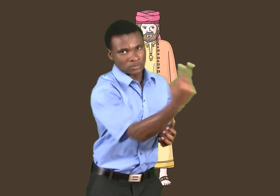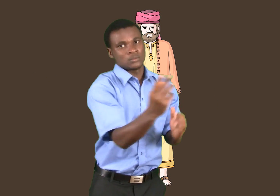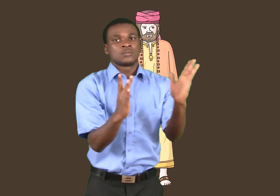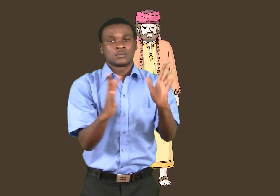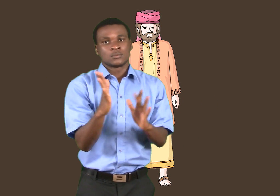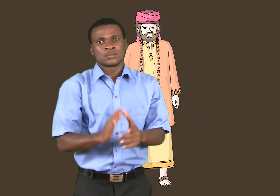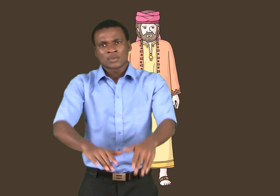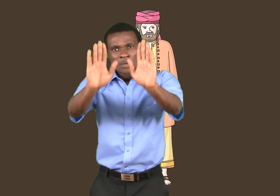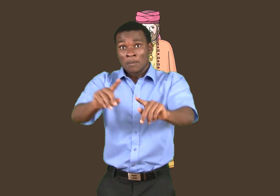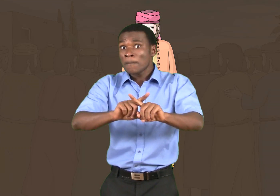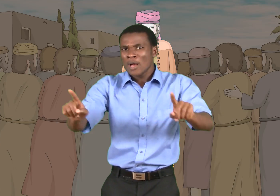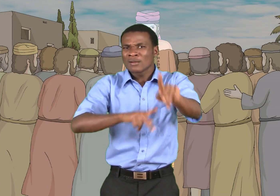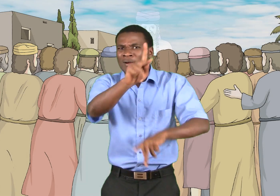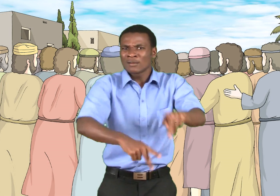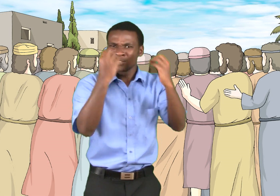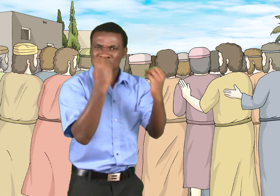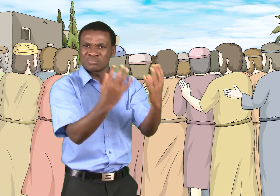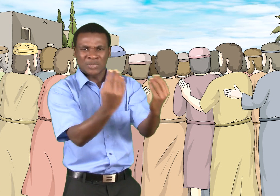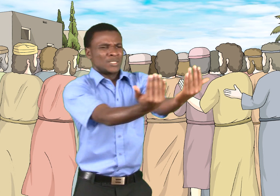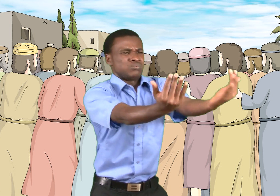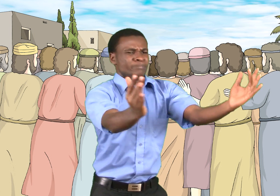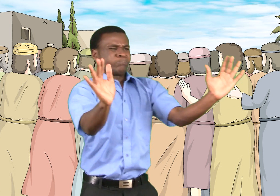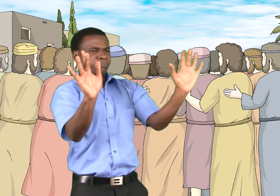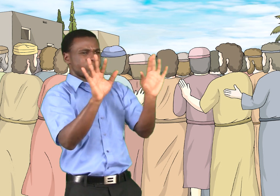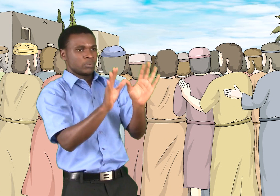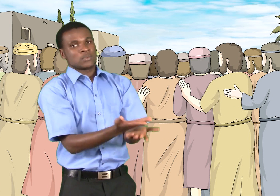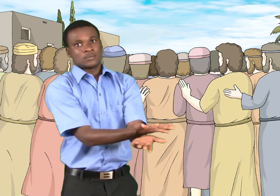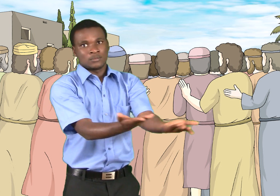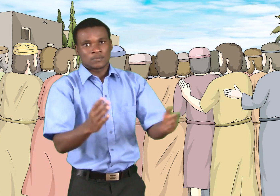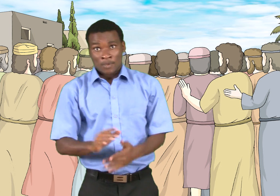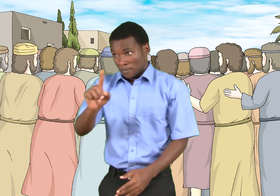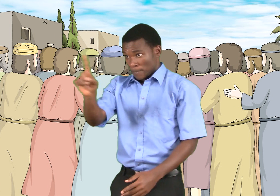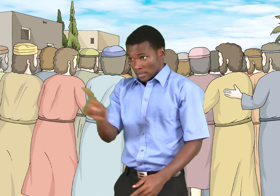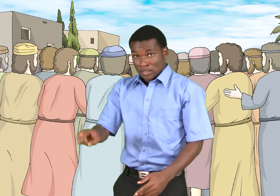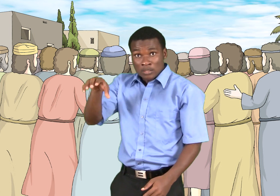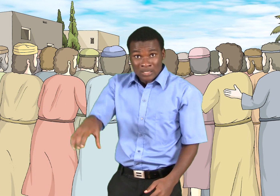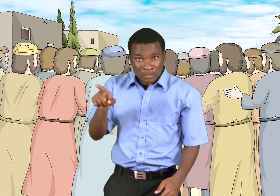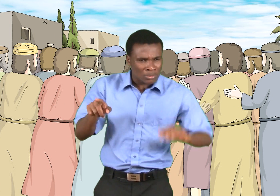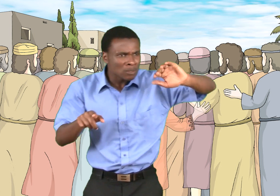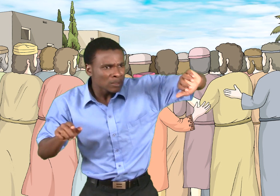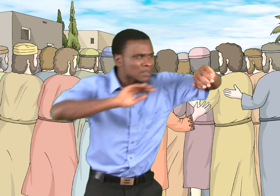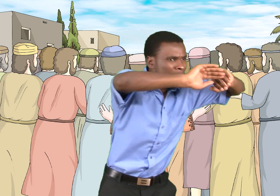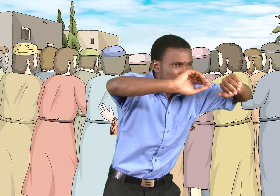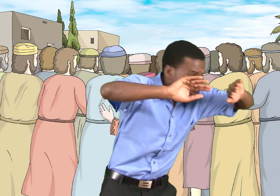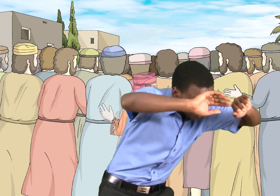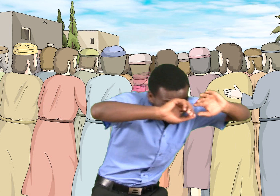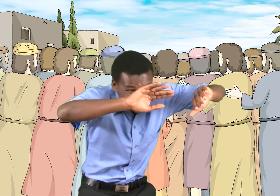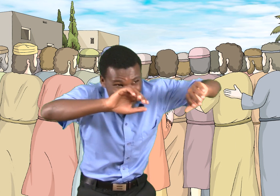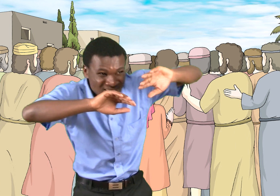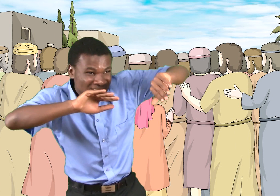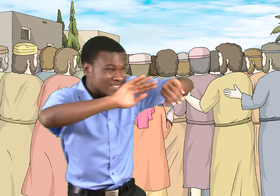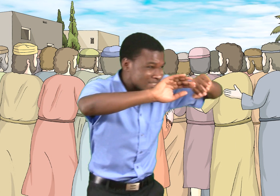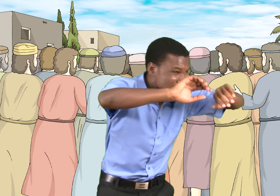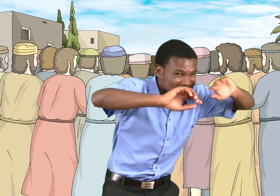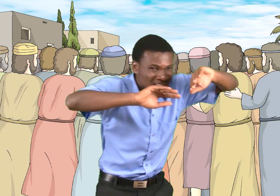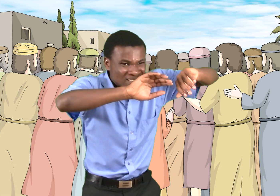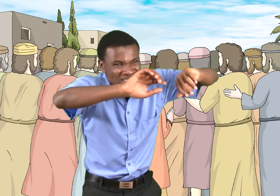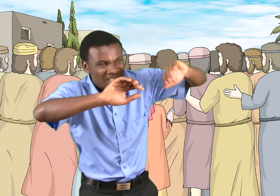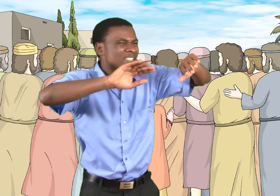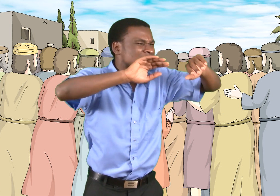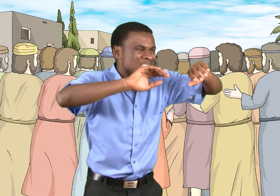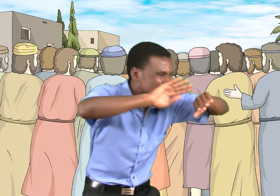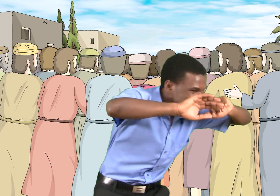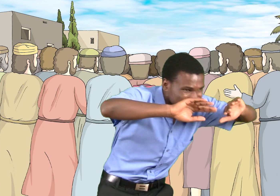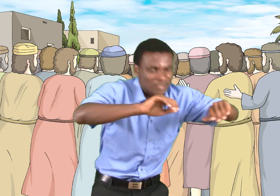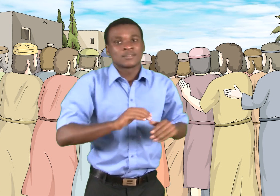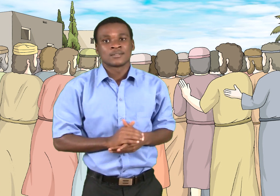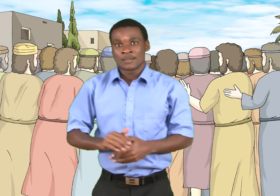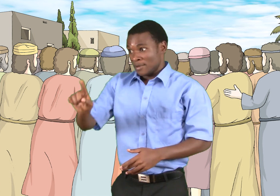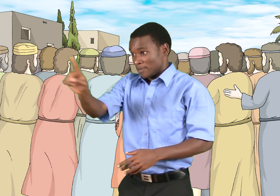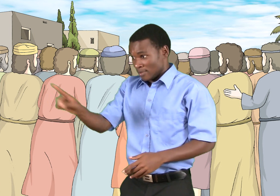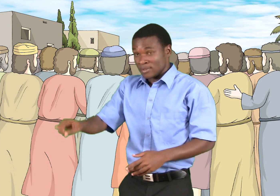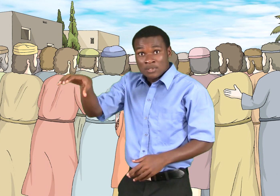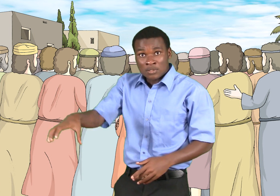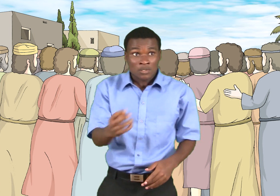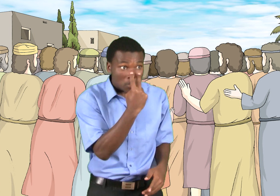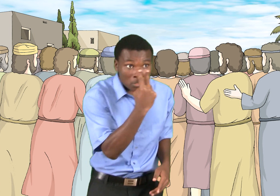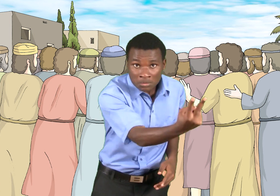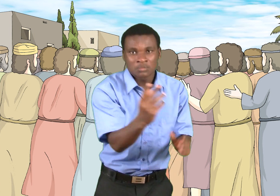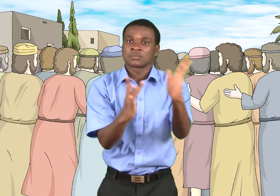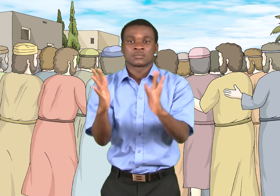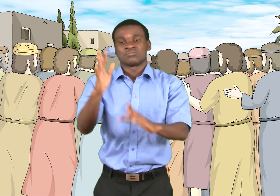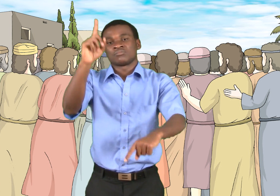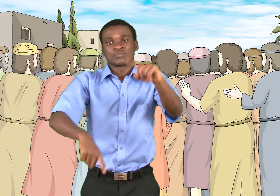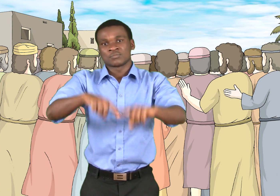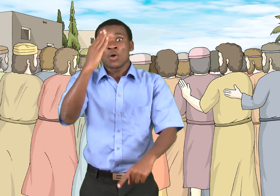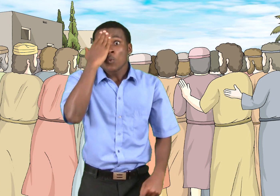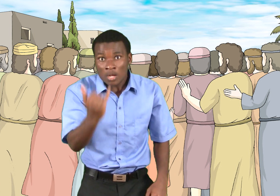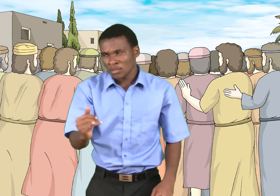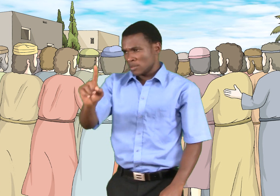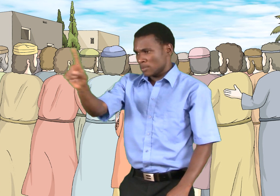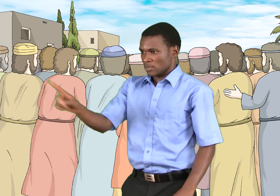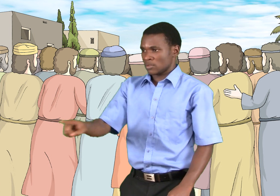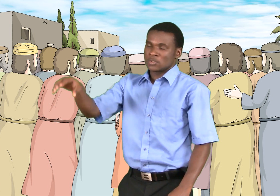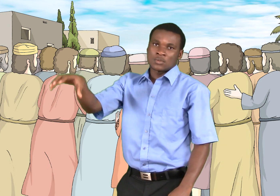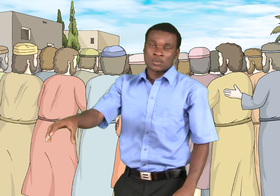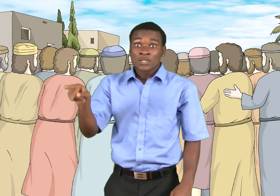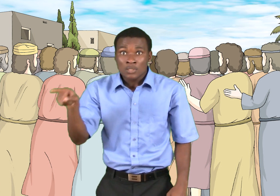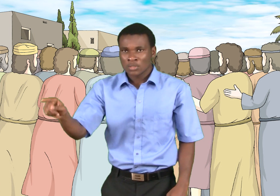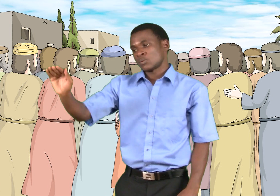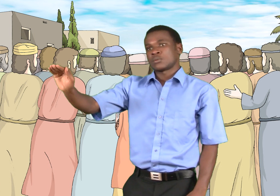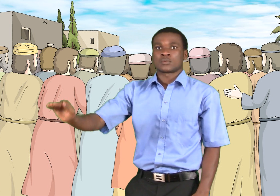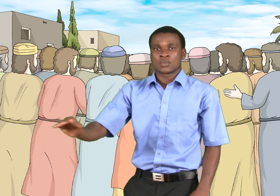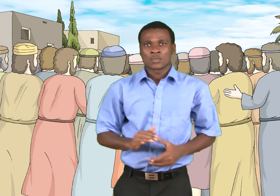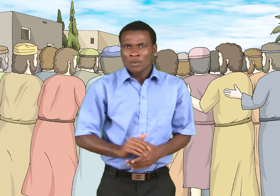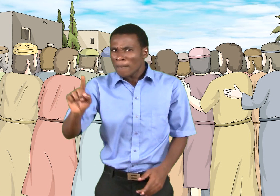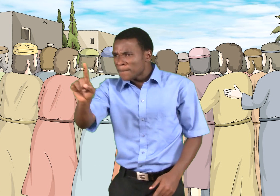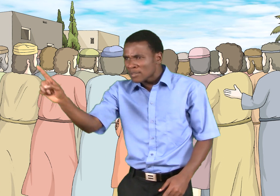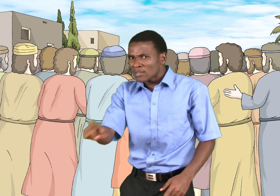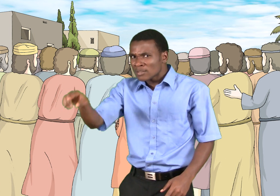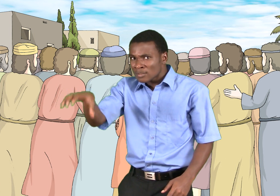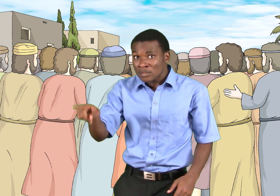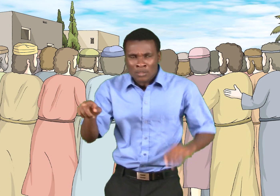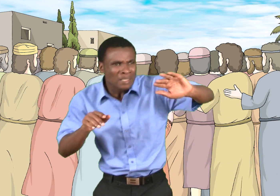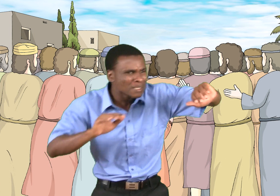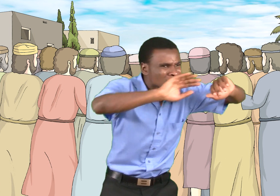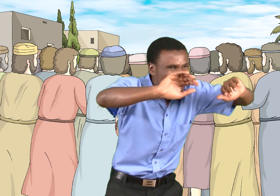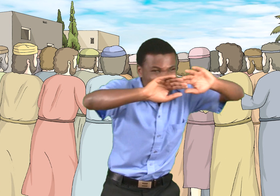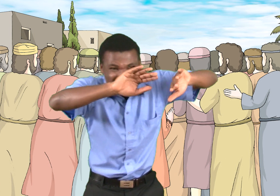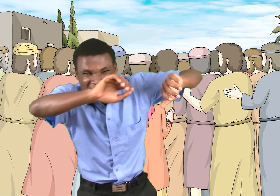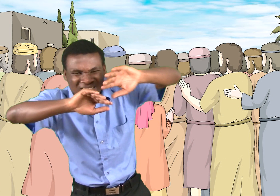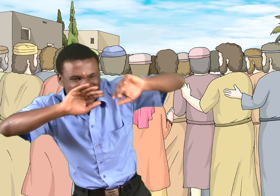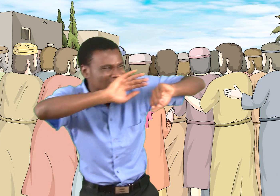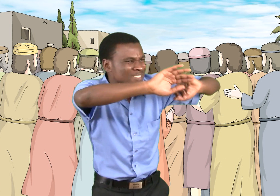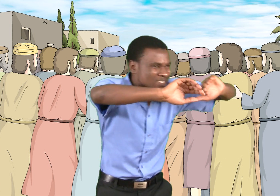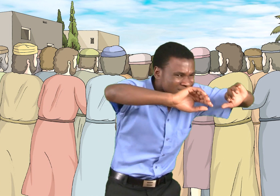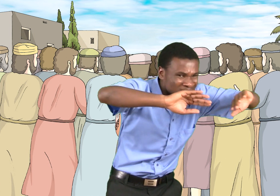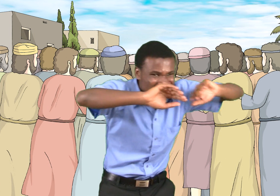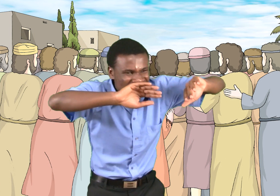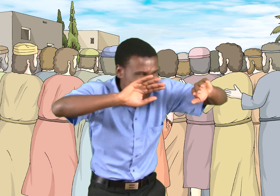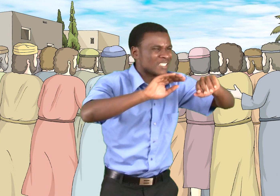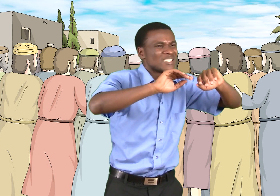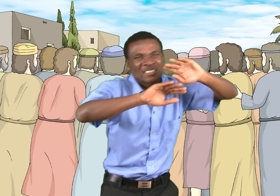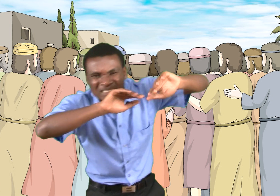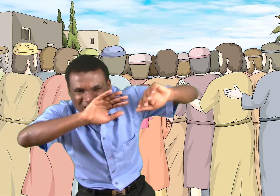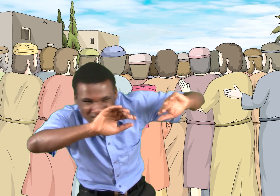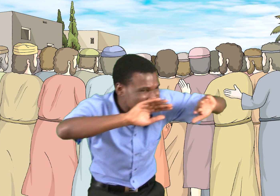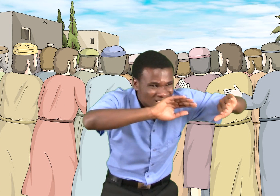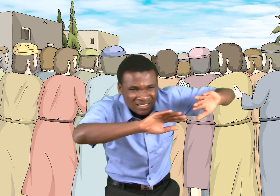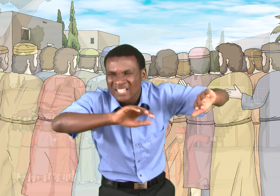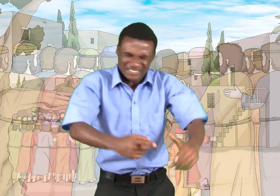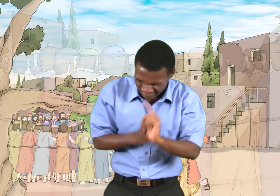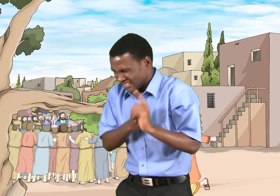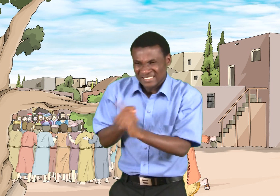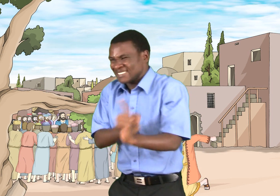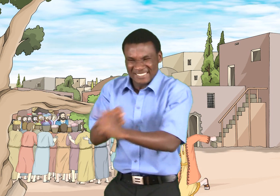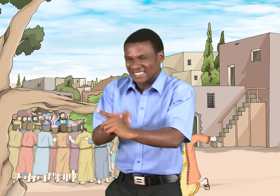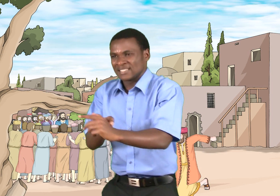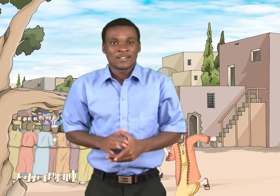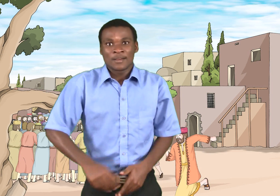He was trying to see who Jesus was, but could not see over the crowd because he was small in stature.